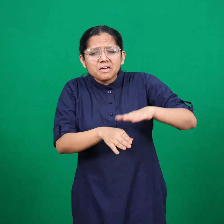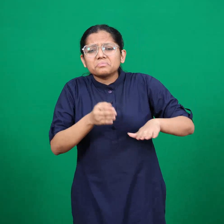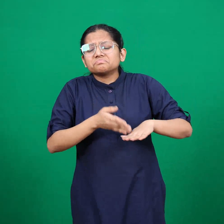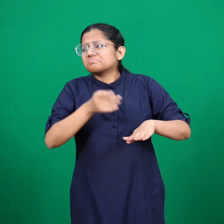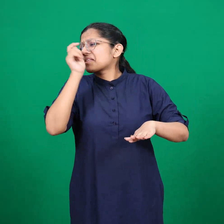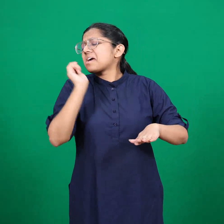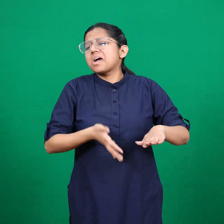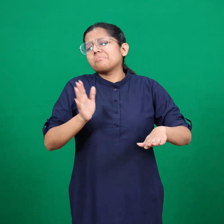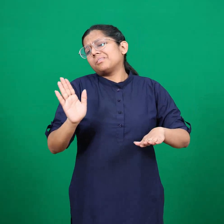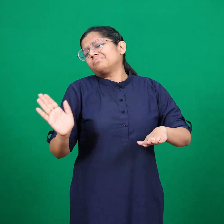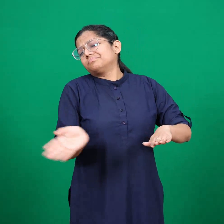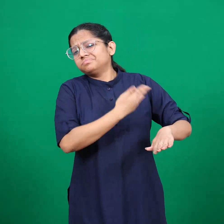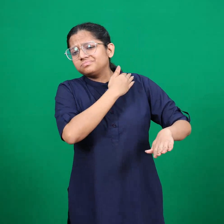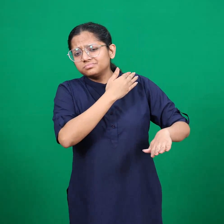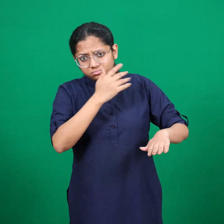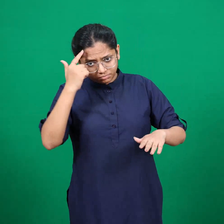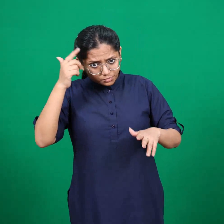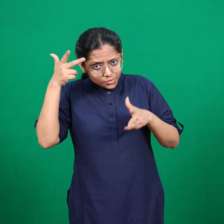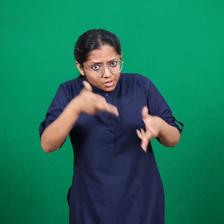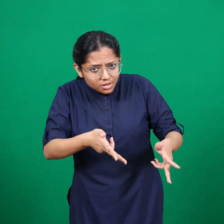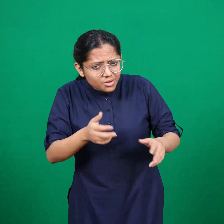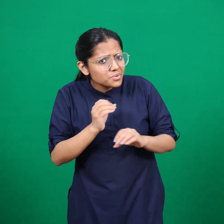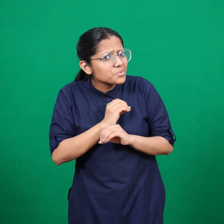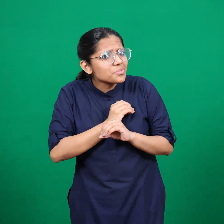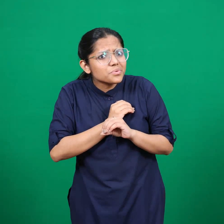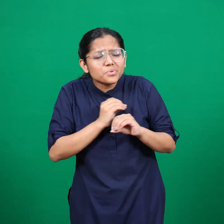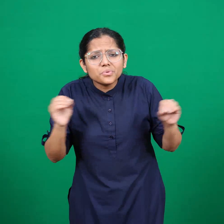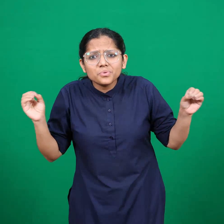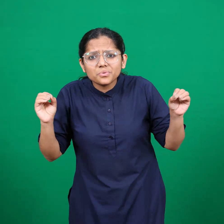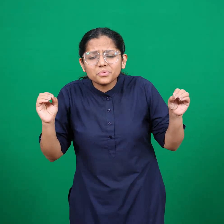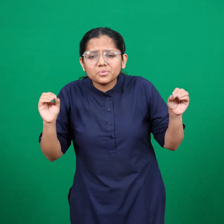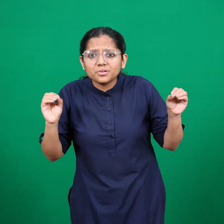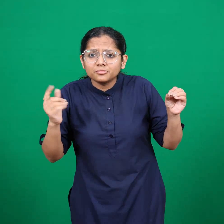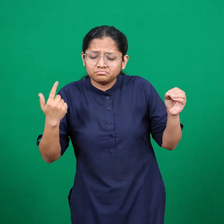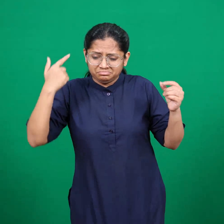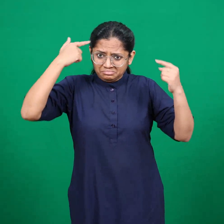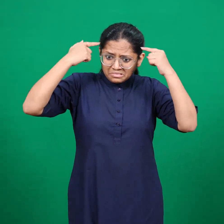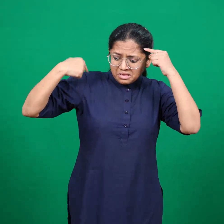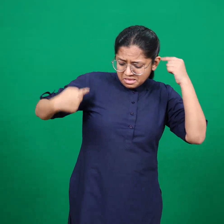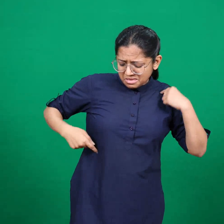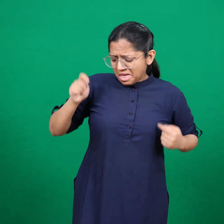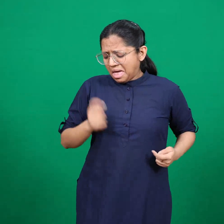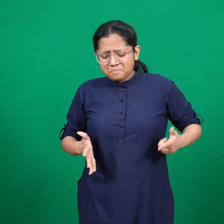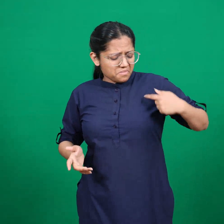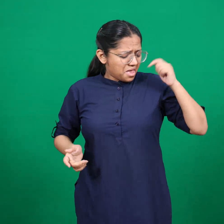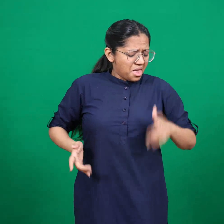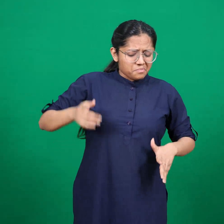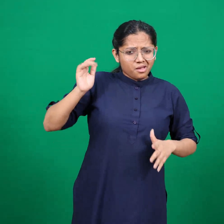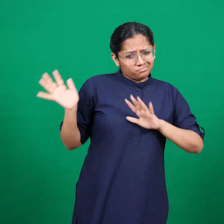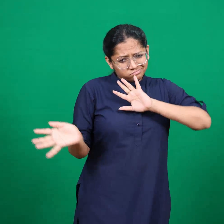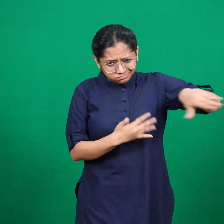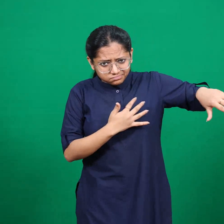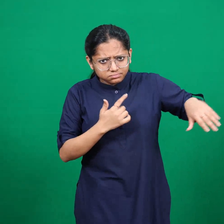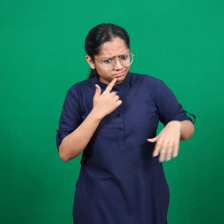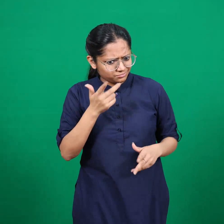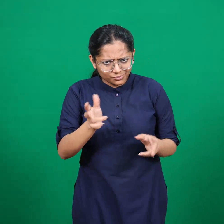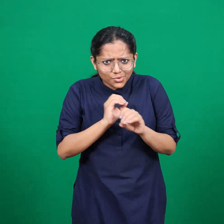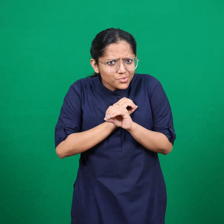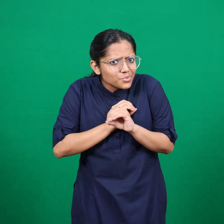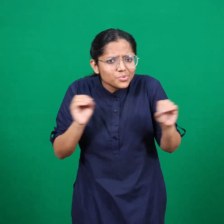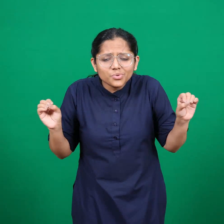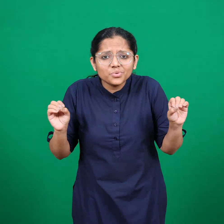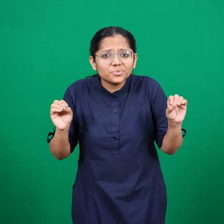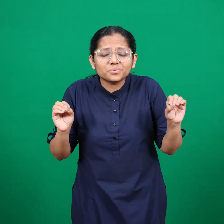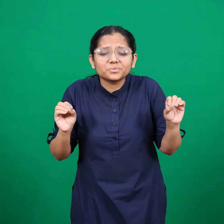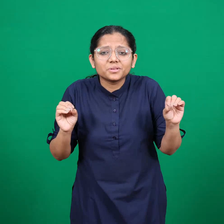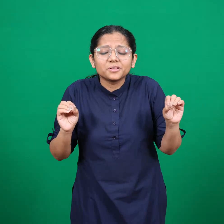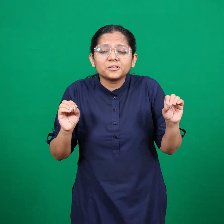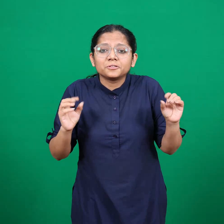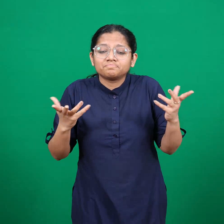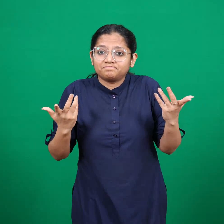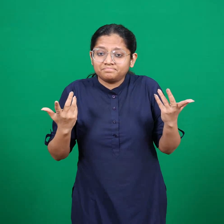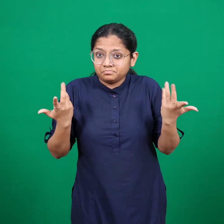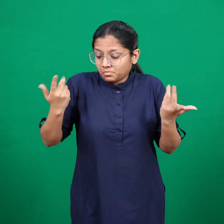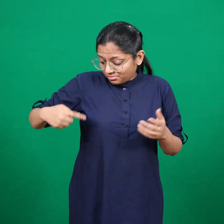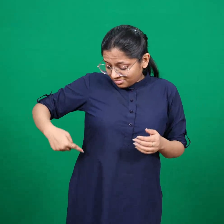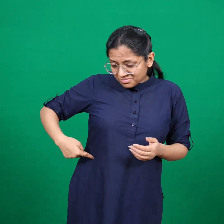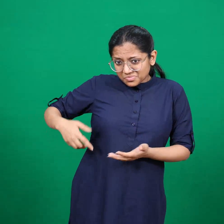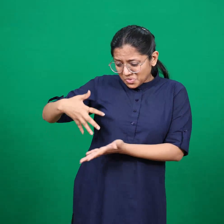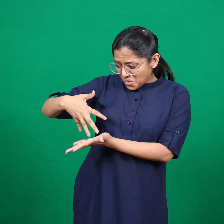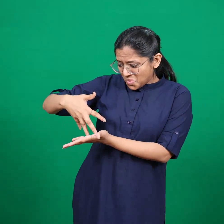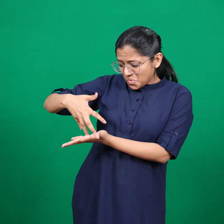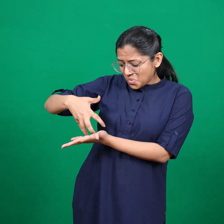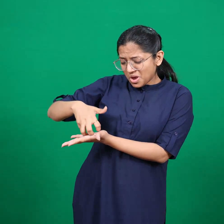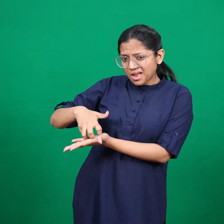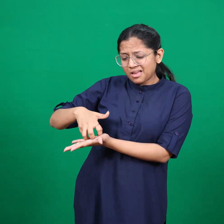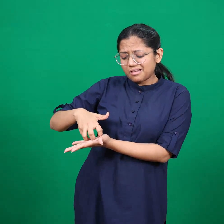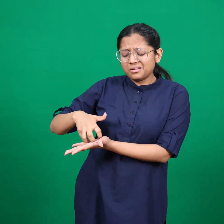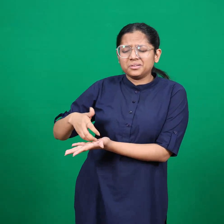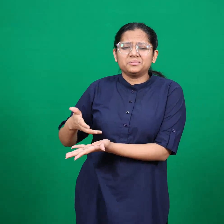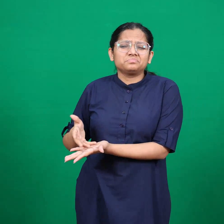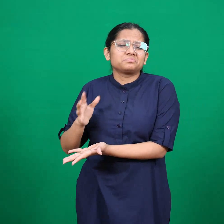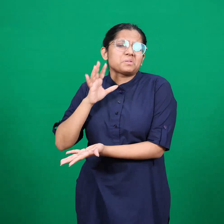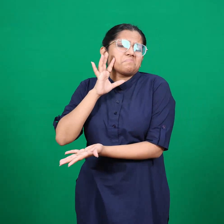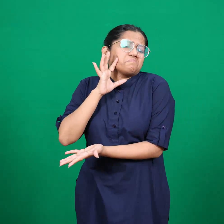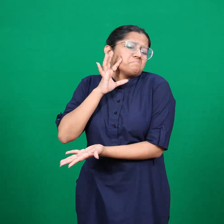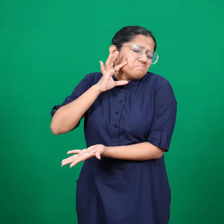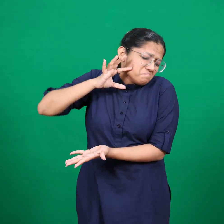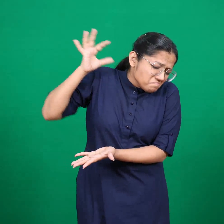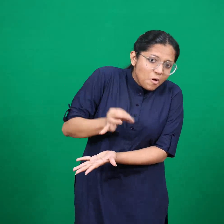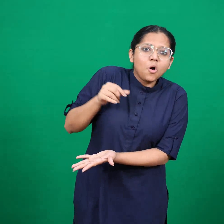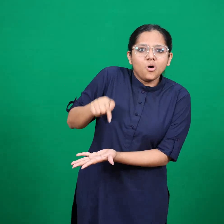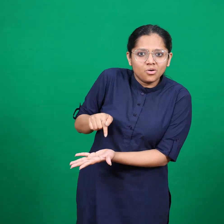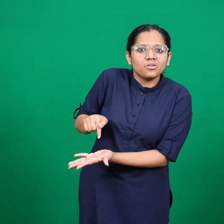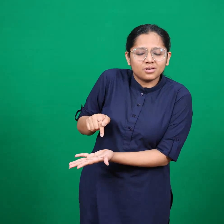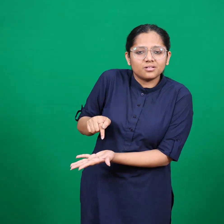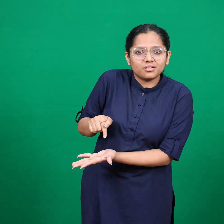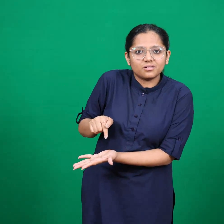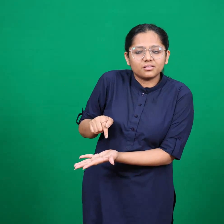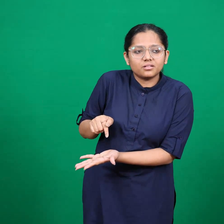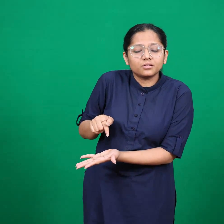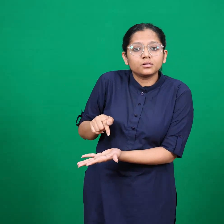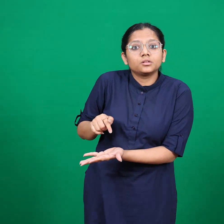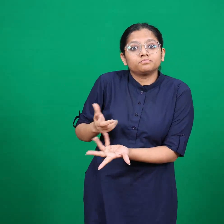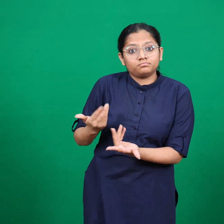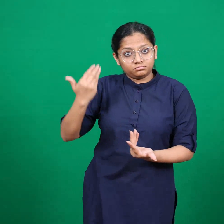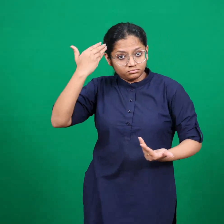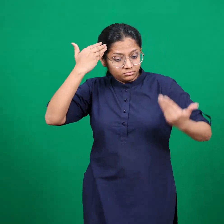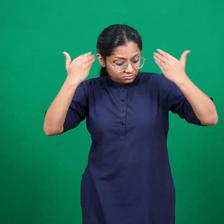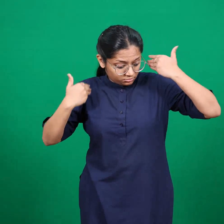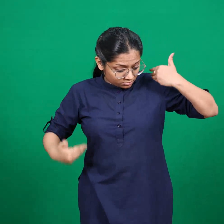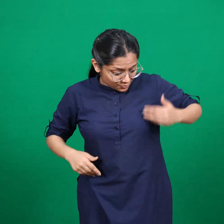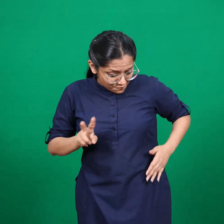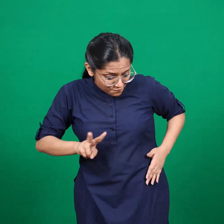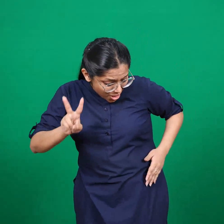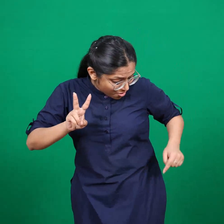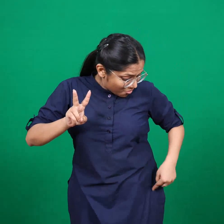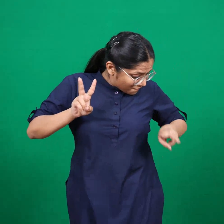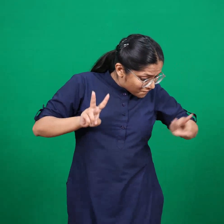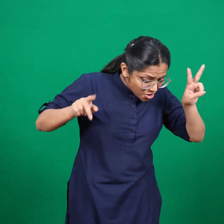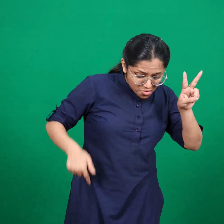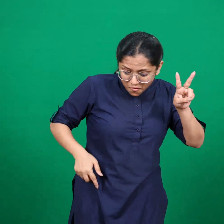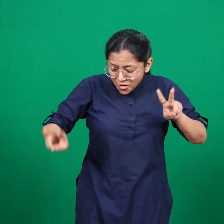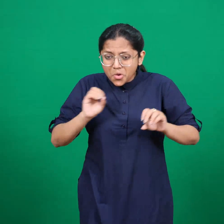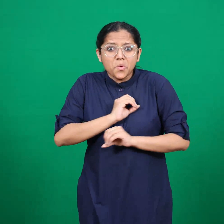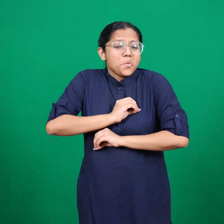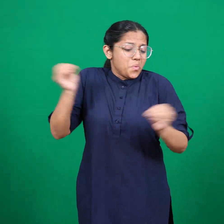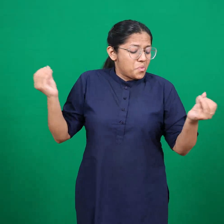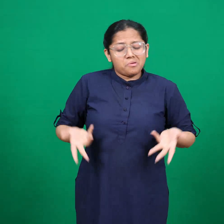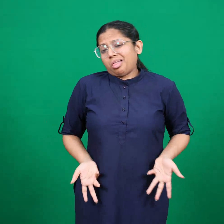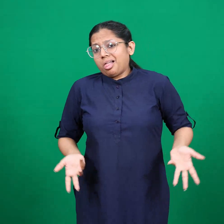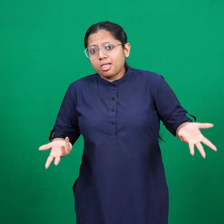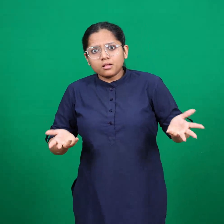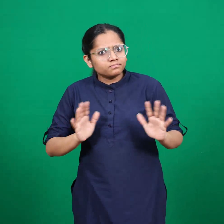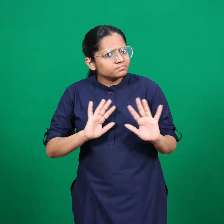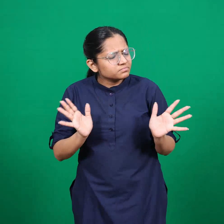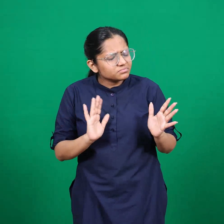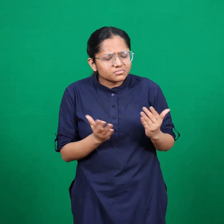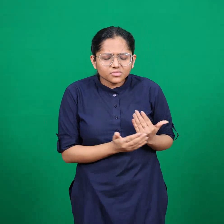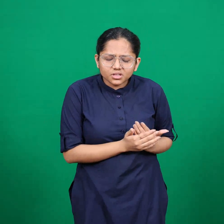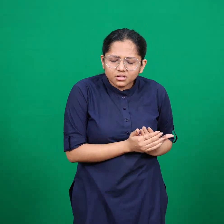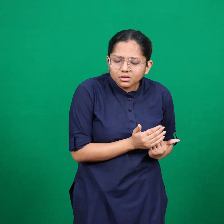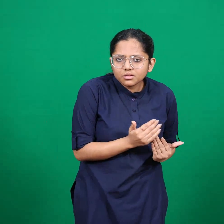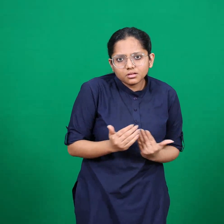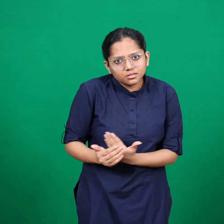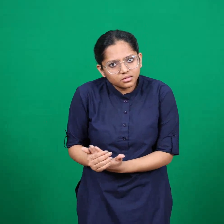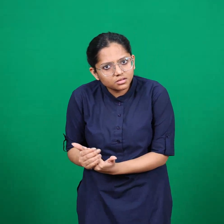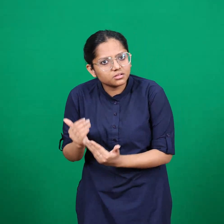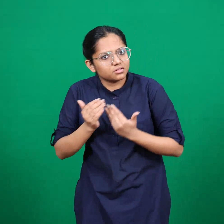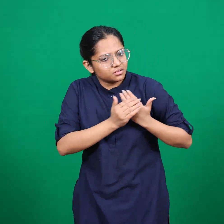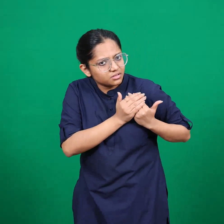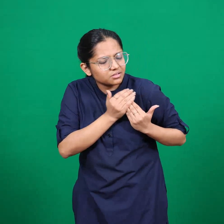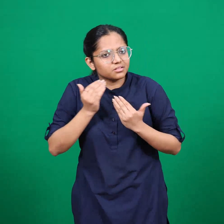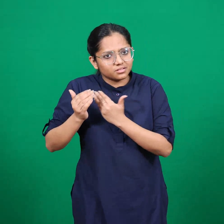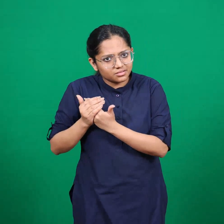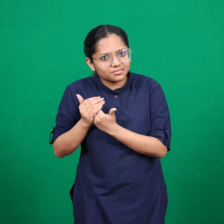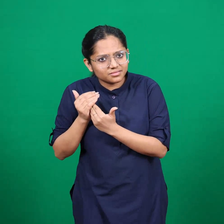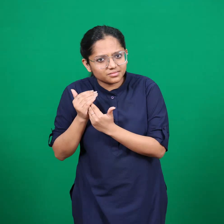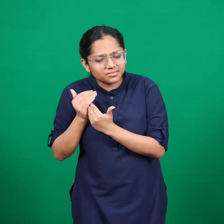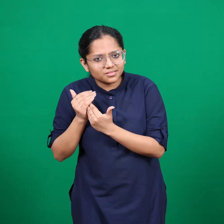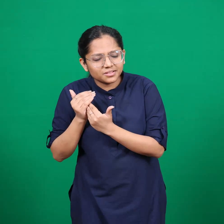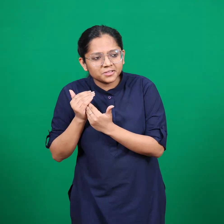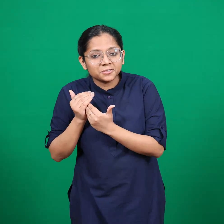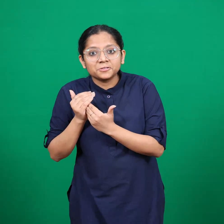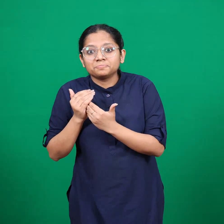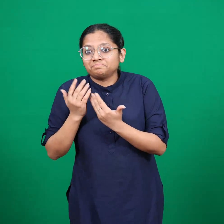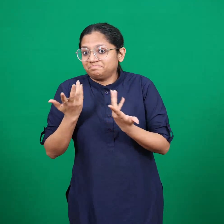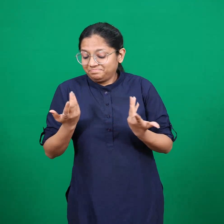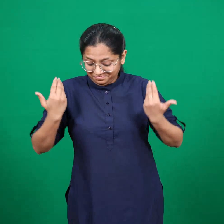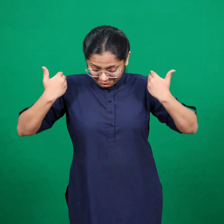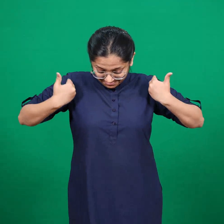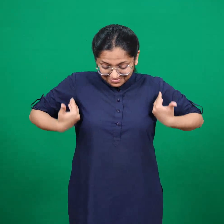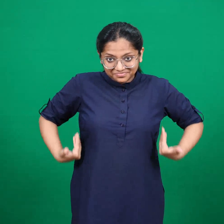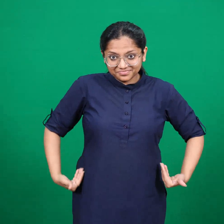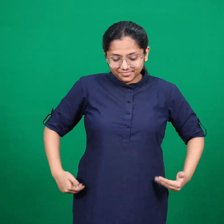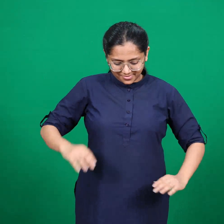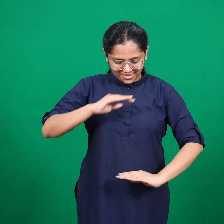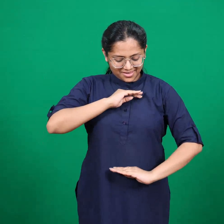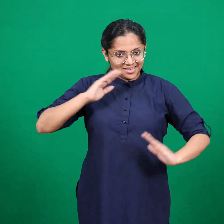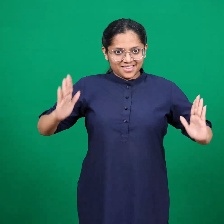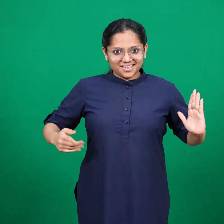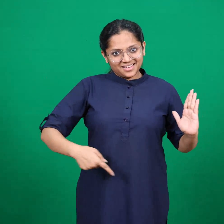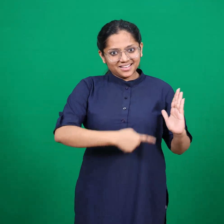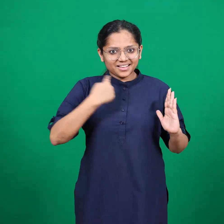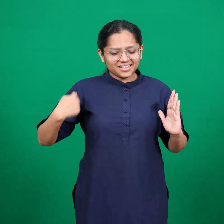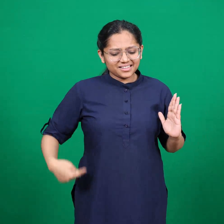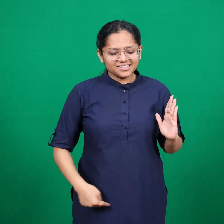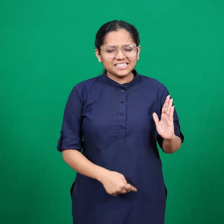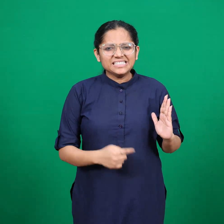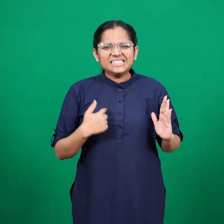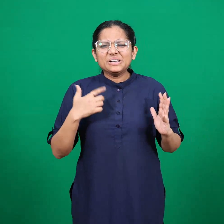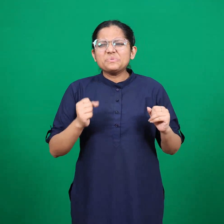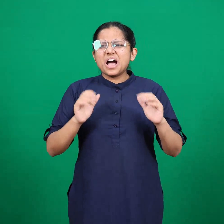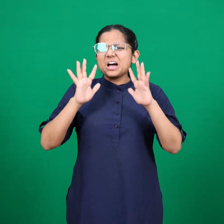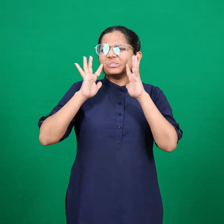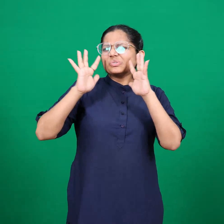On the contrary, the parts of the body that seem to be weaker are indispensable, and the parts we consider less honorable, we treat with greater honor.